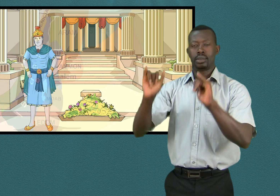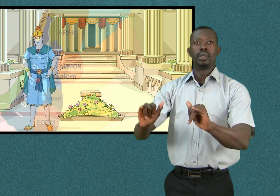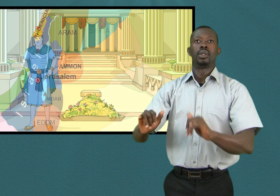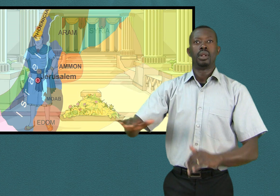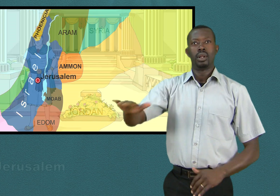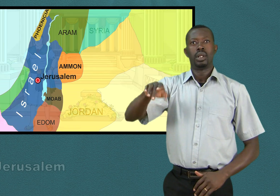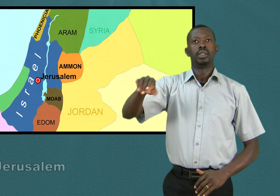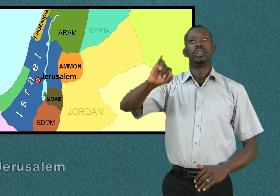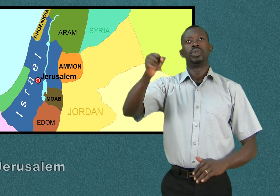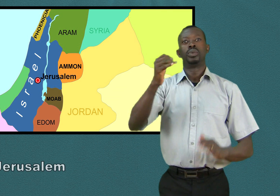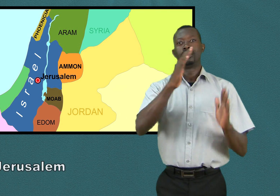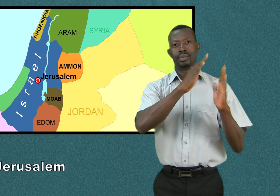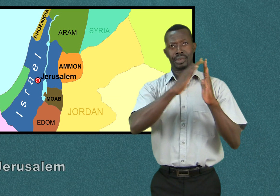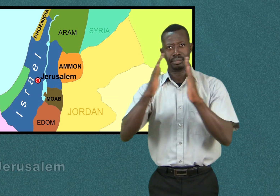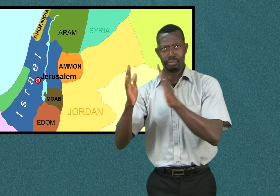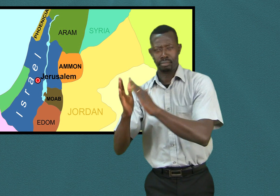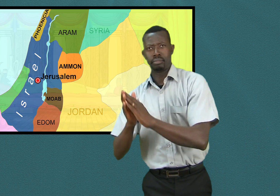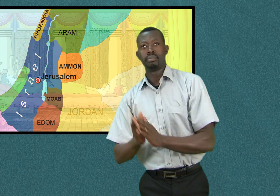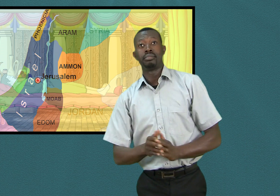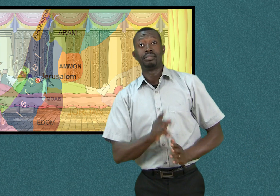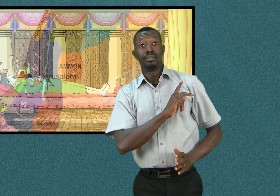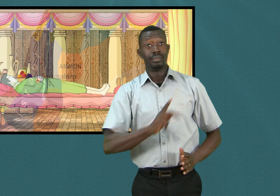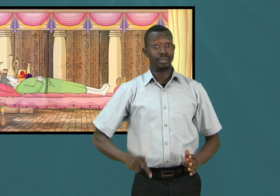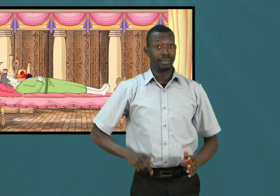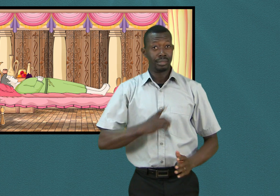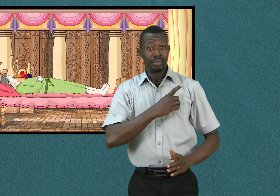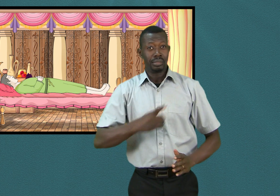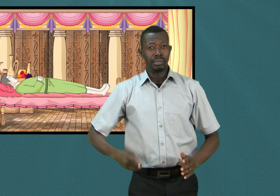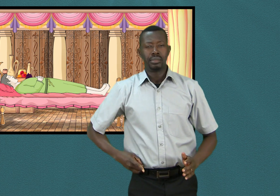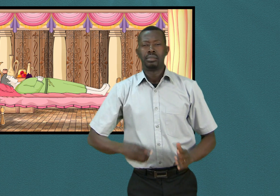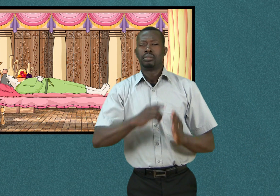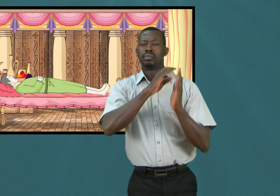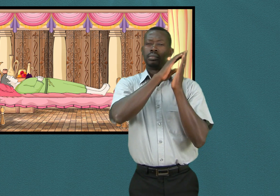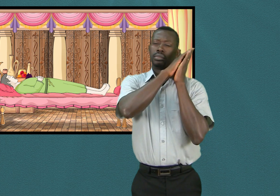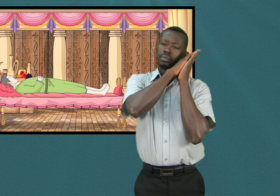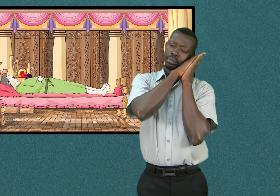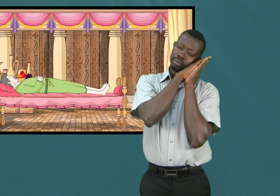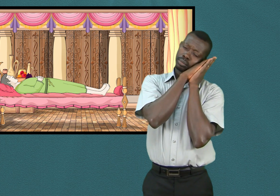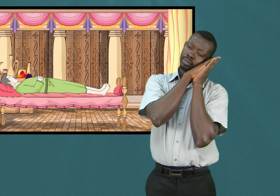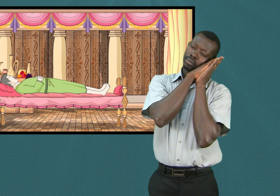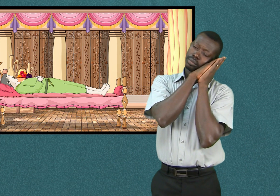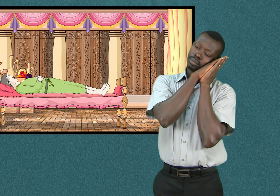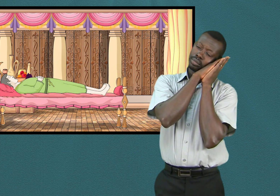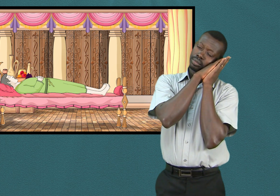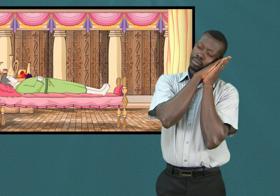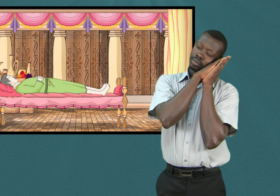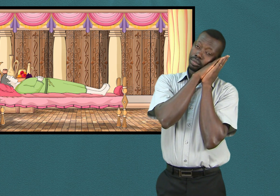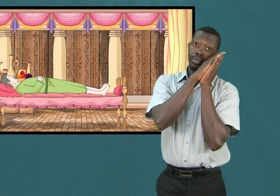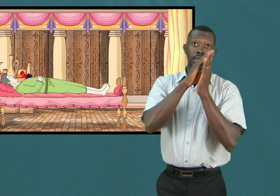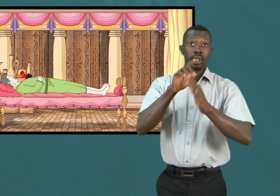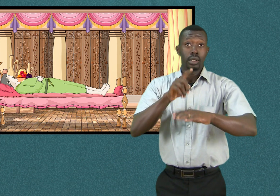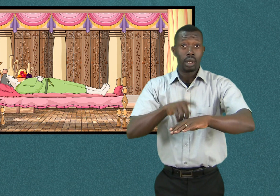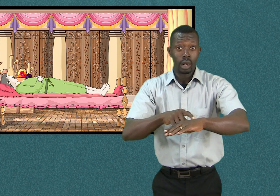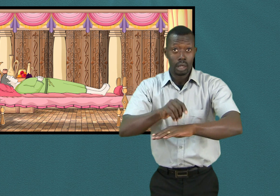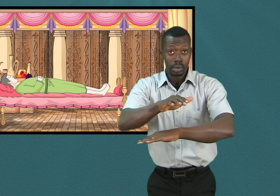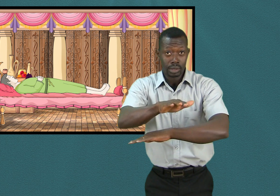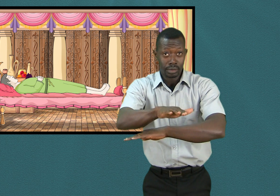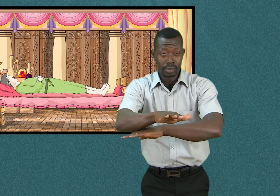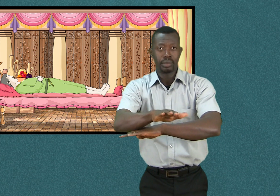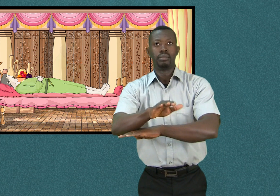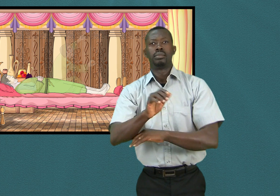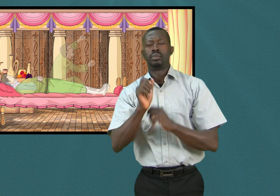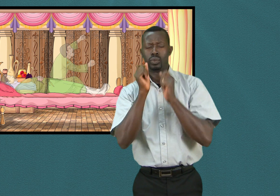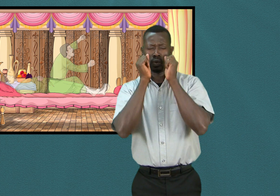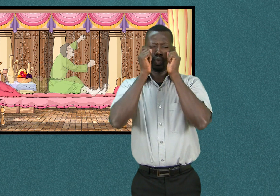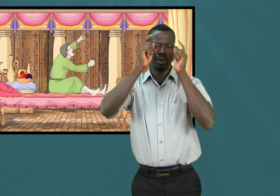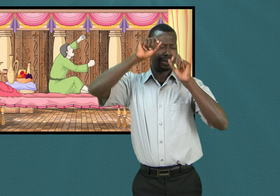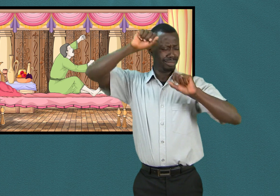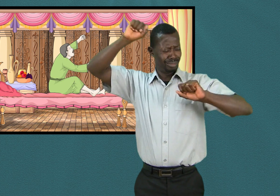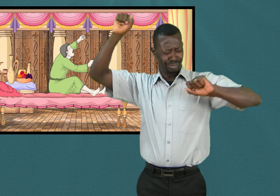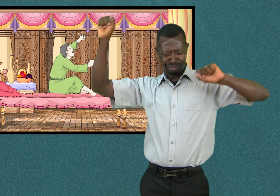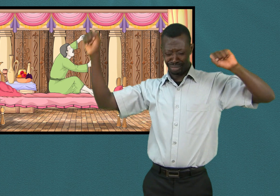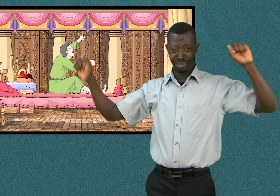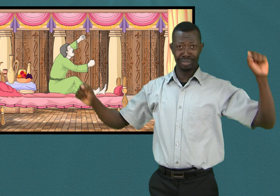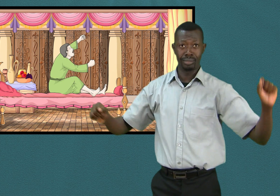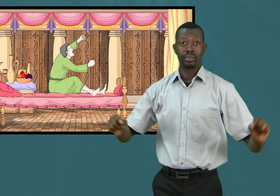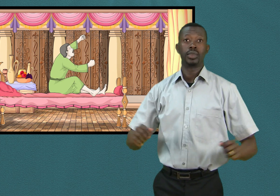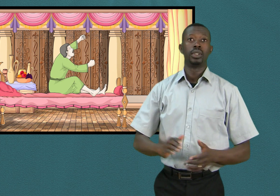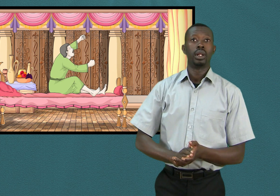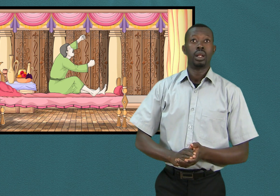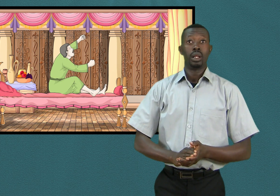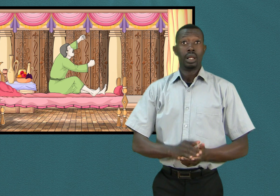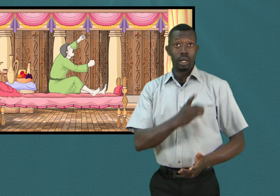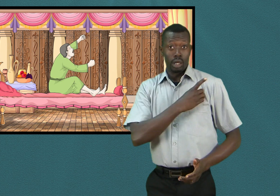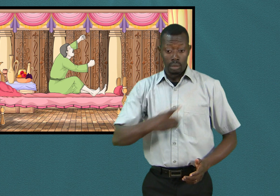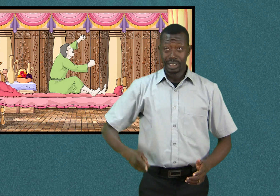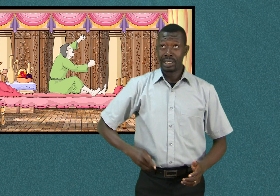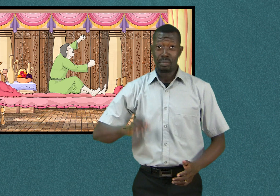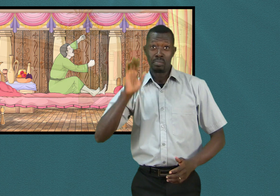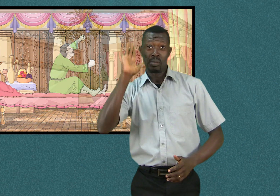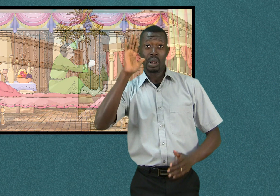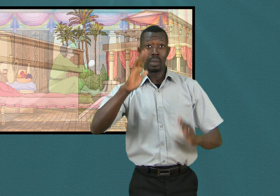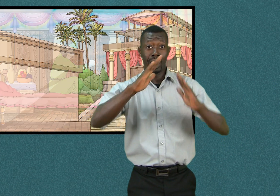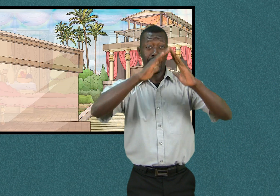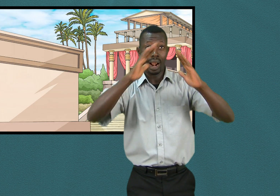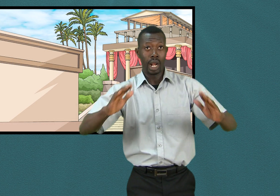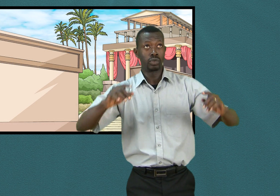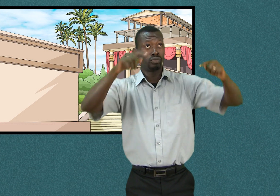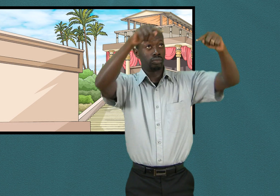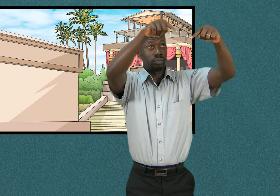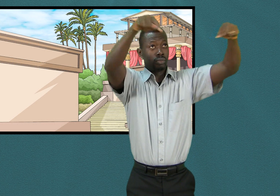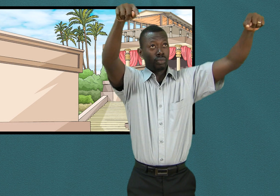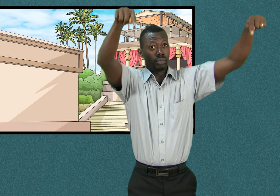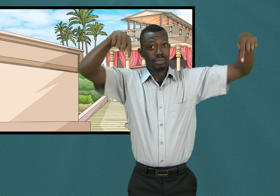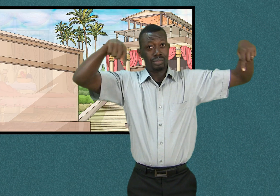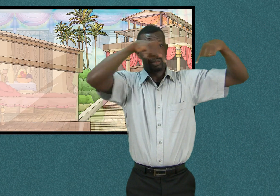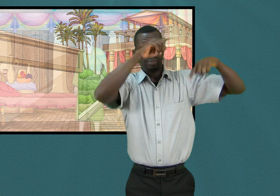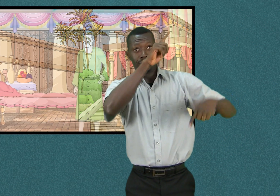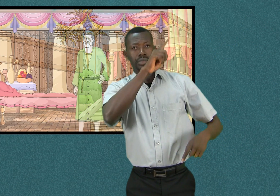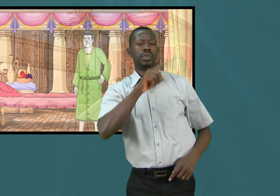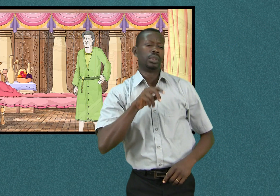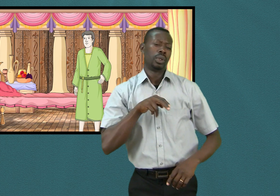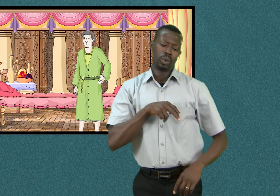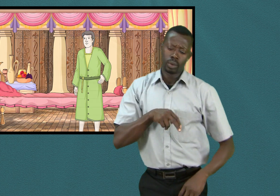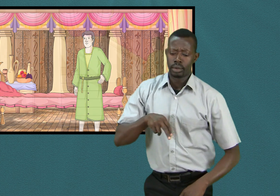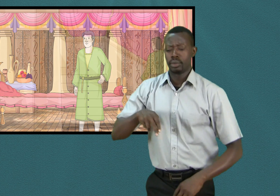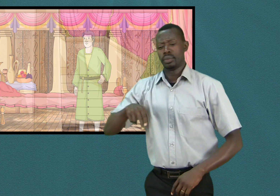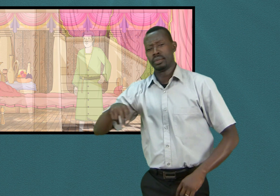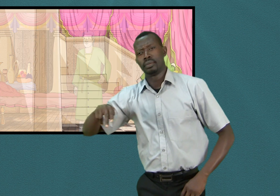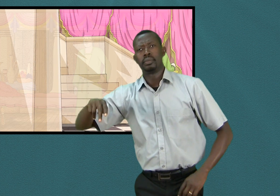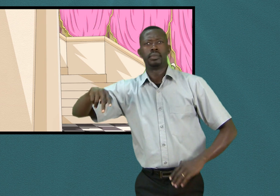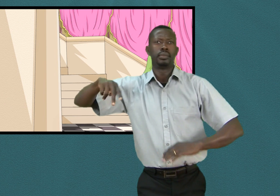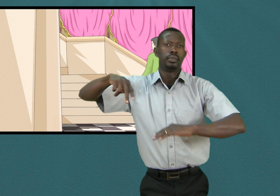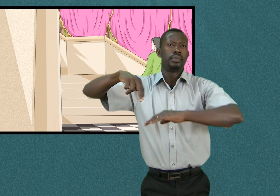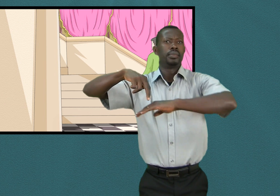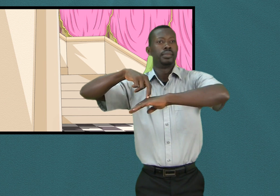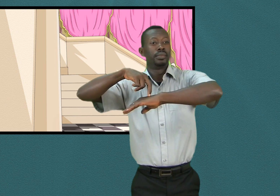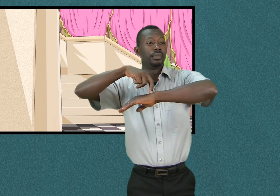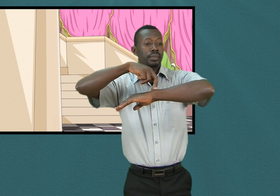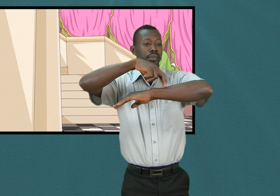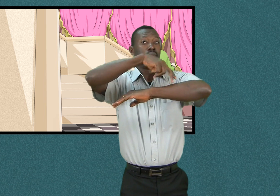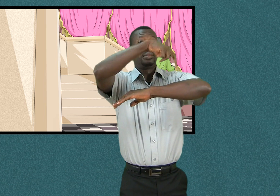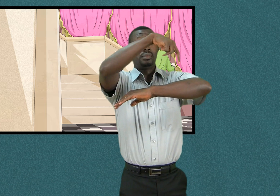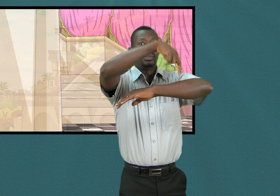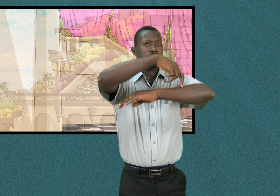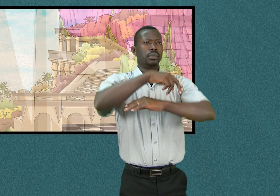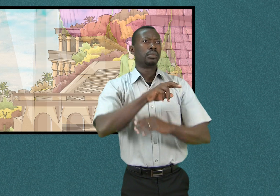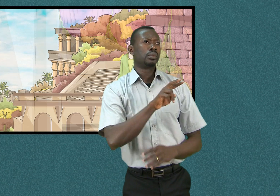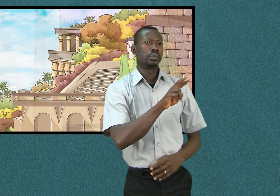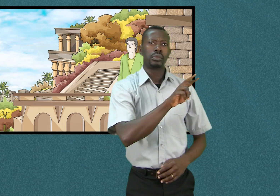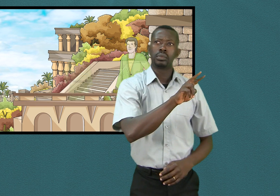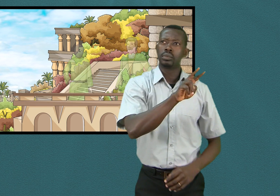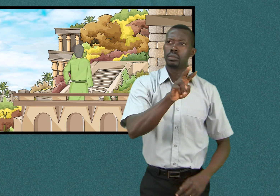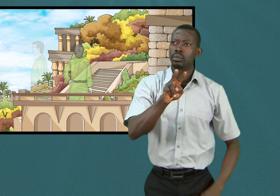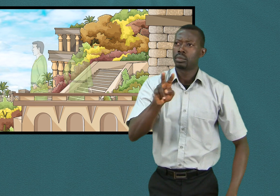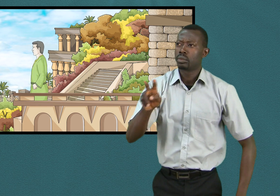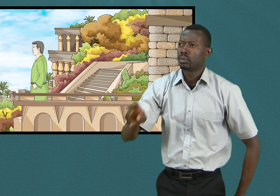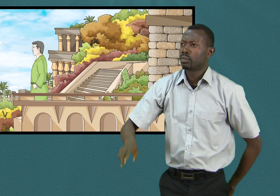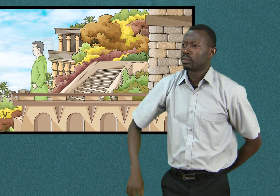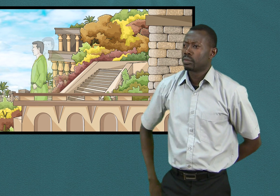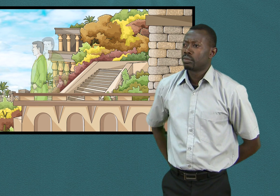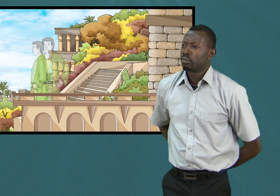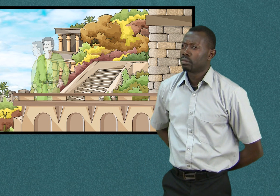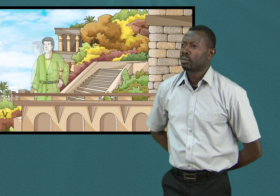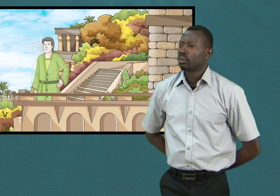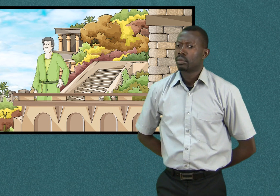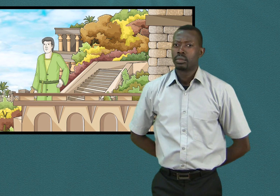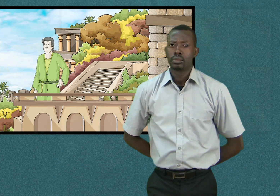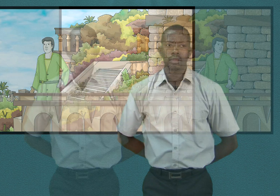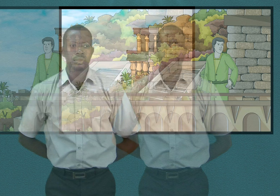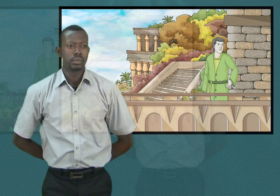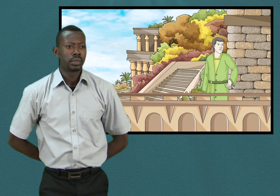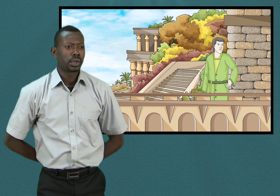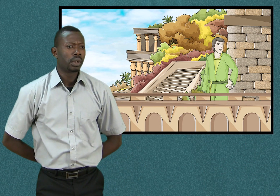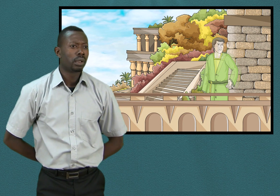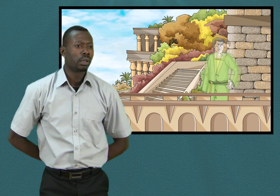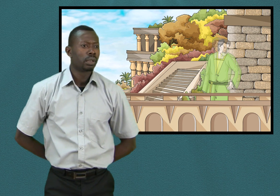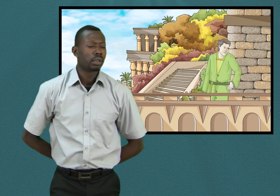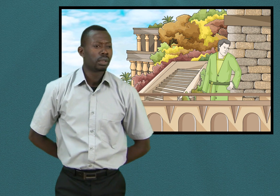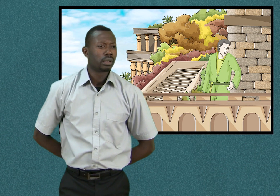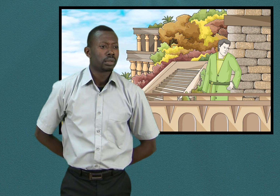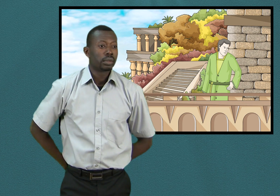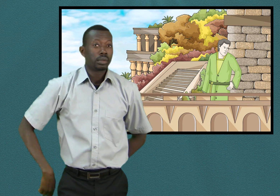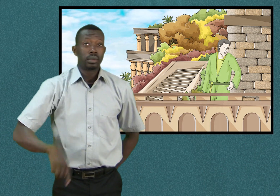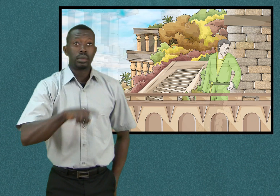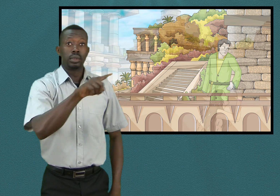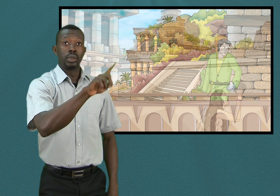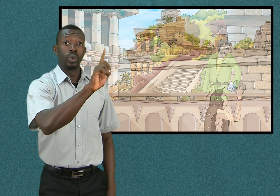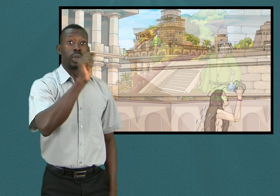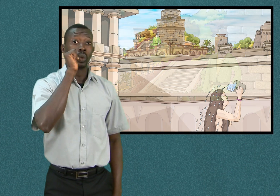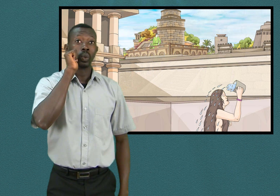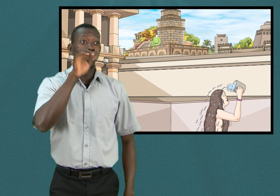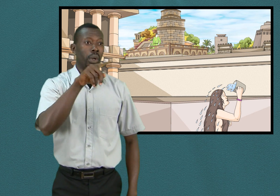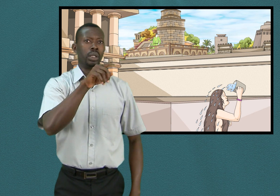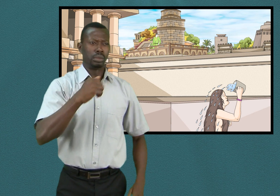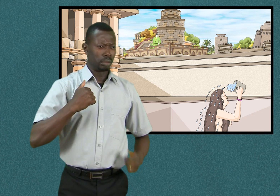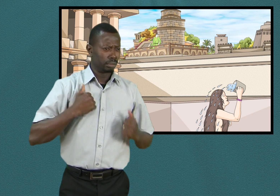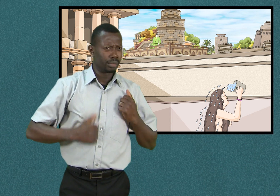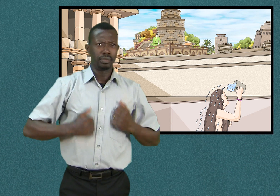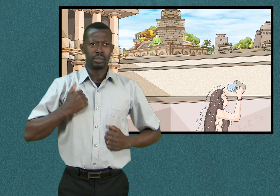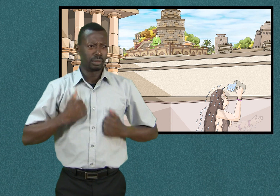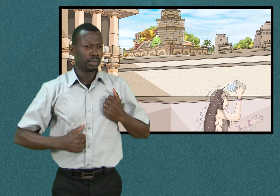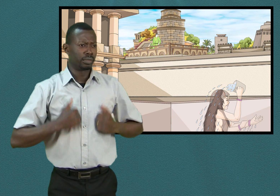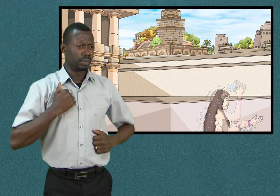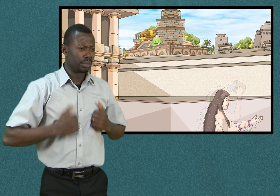One evening David got up from his bed and strolled around on the roof of the palace.